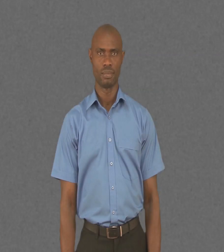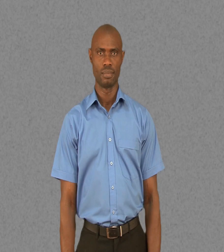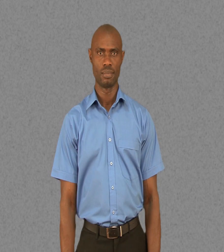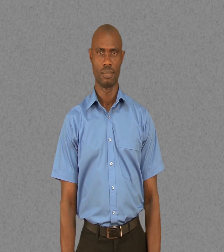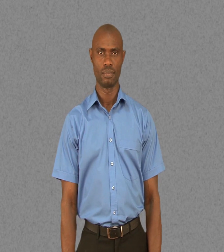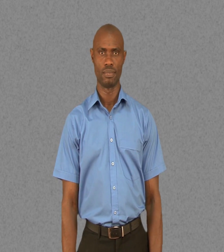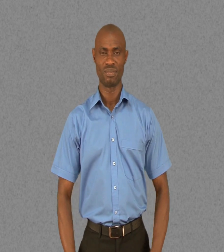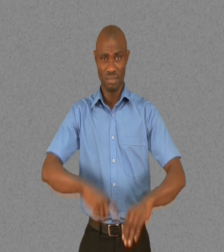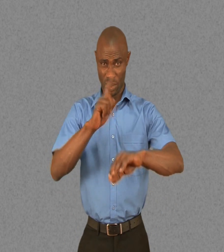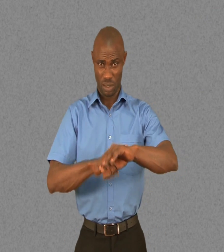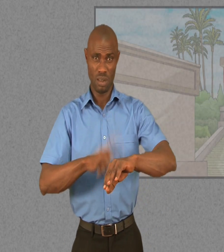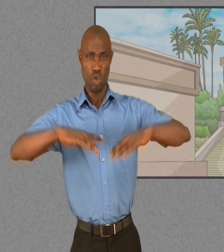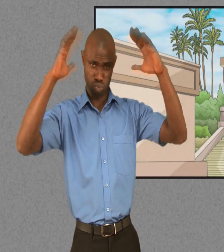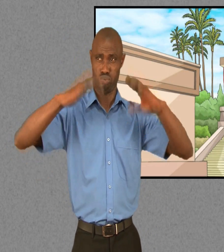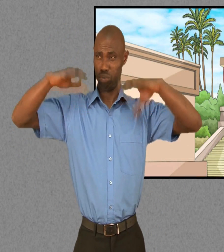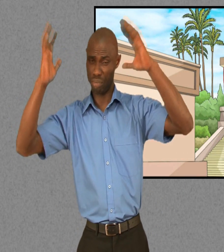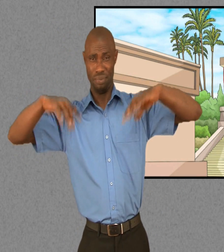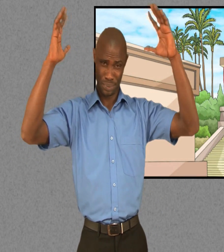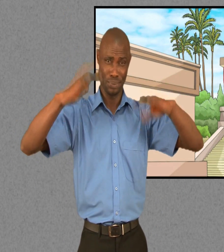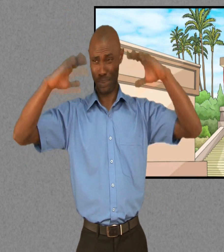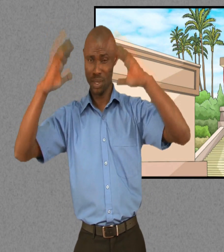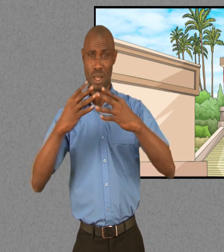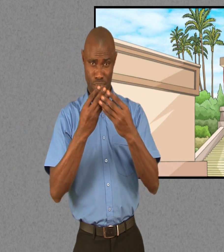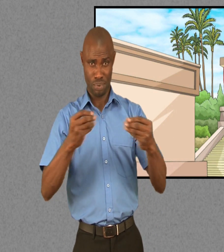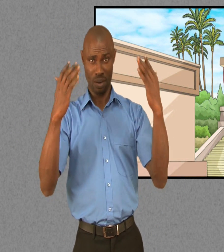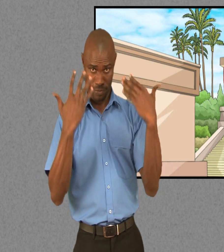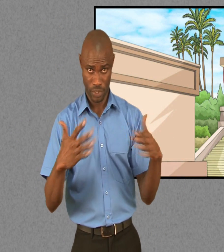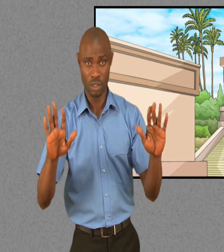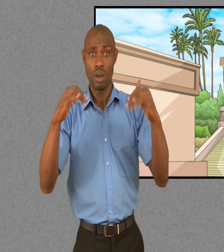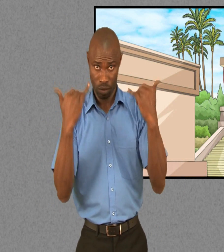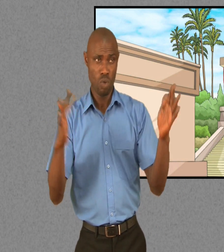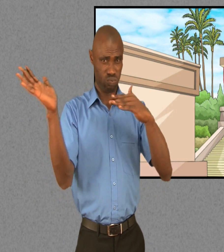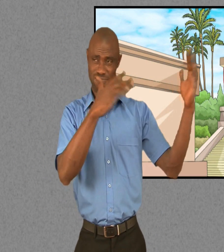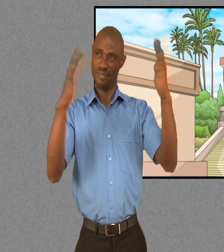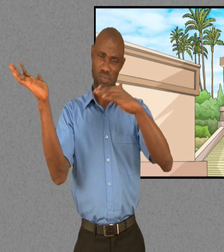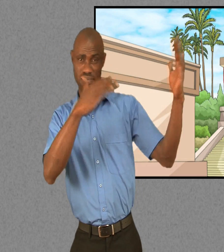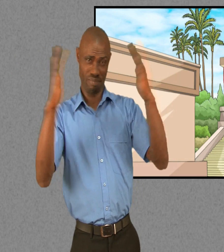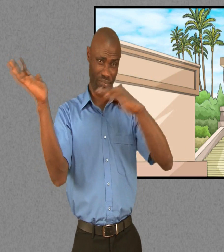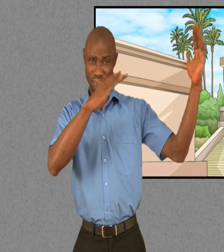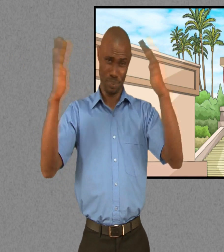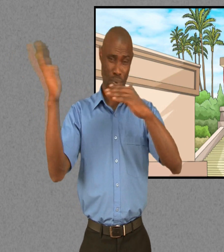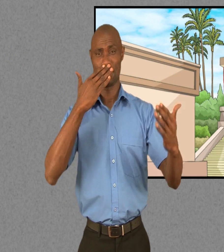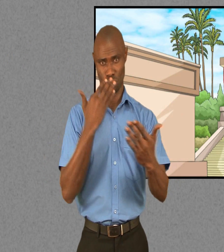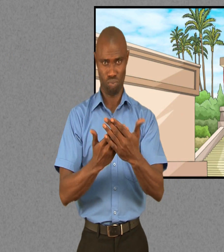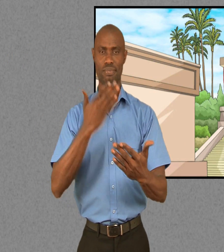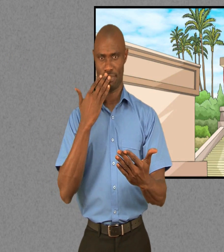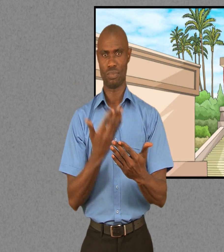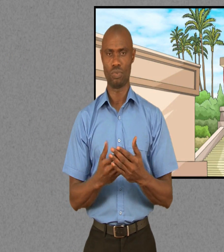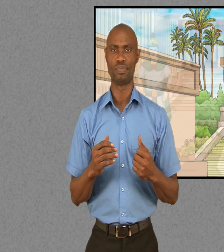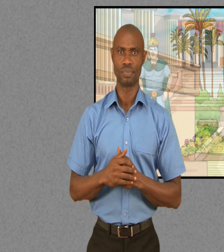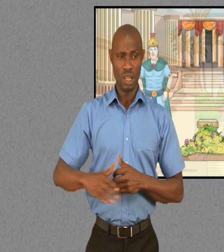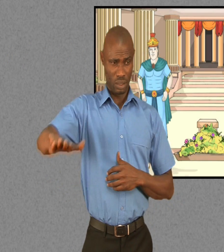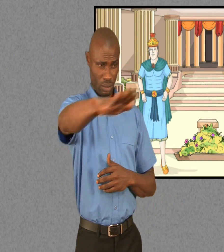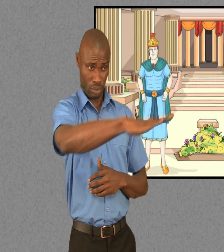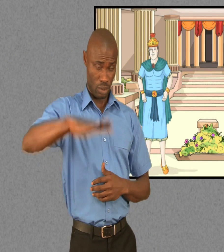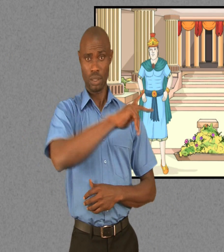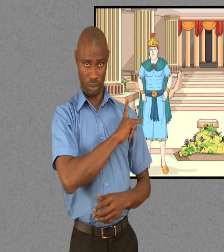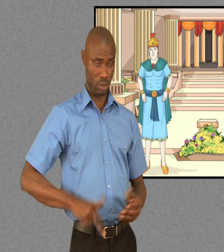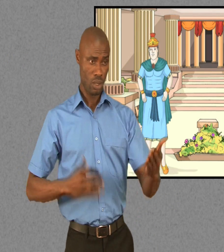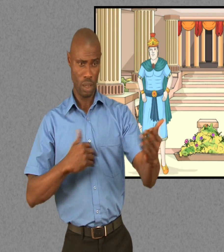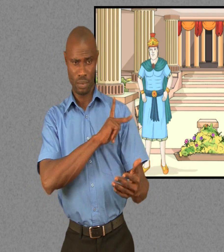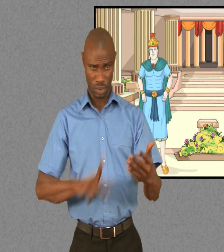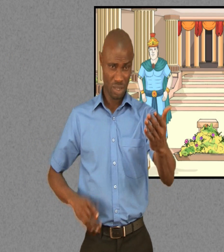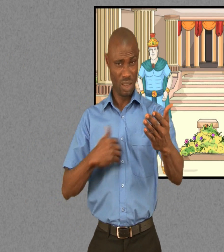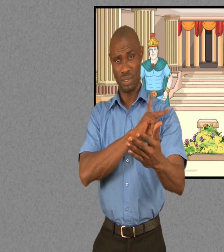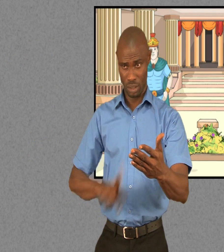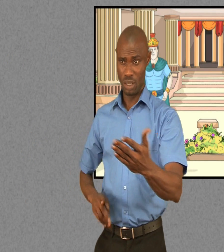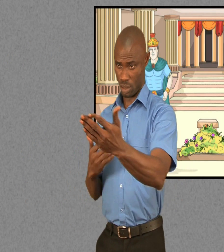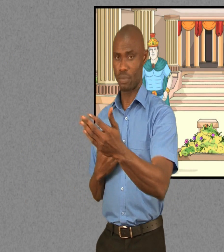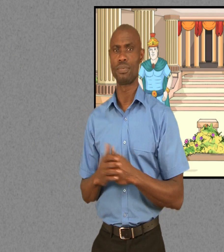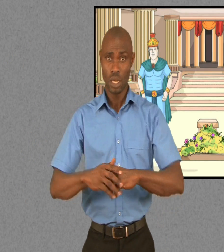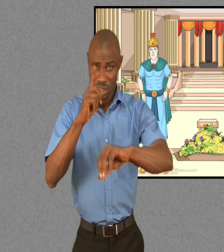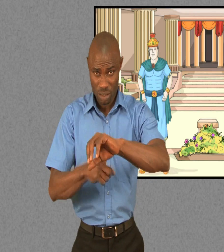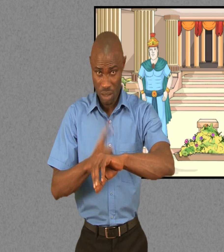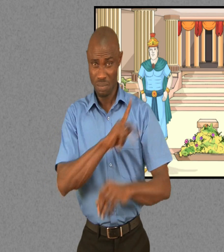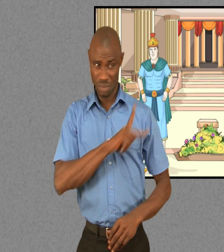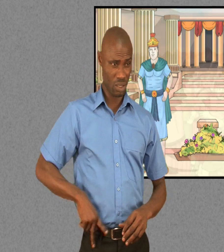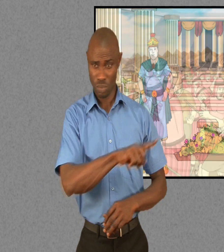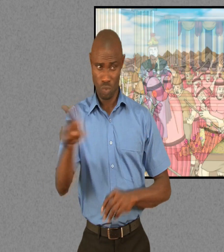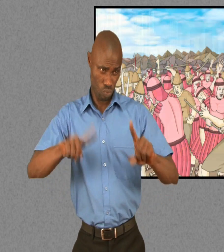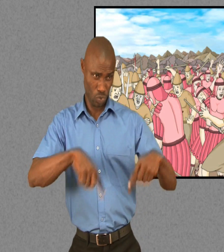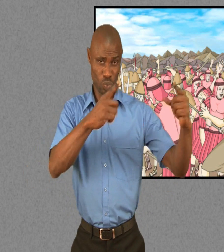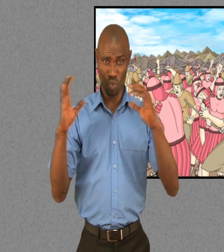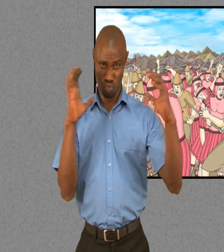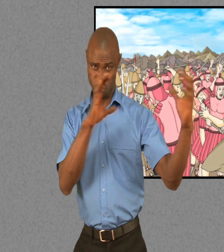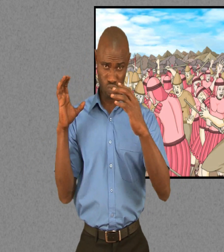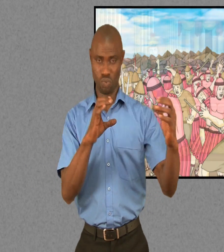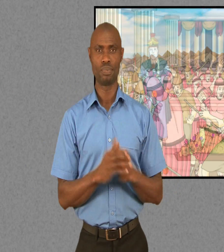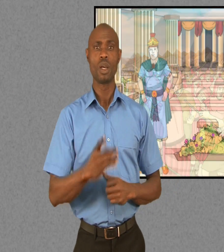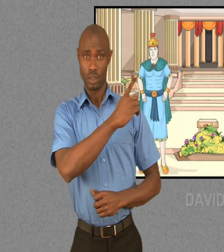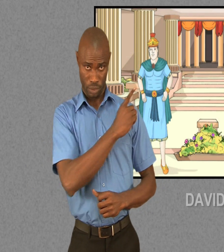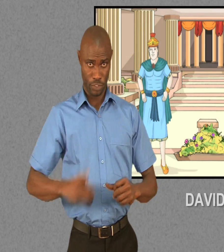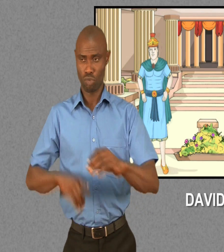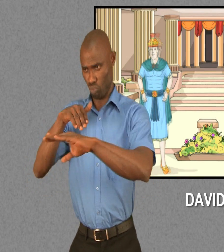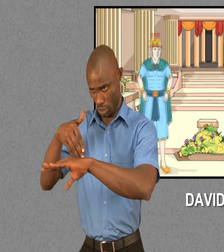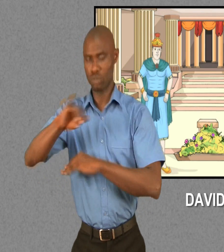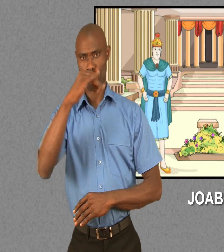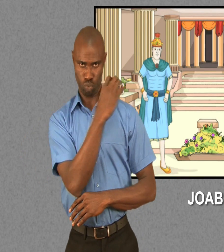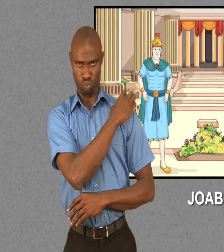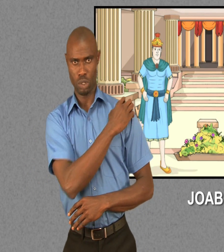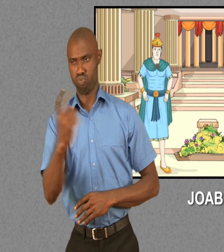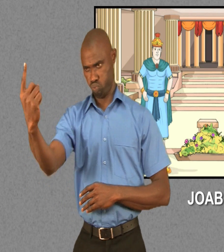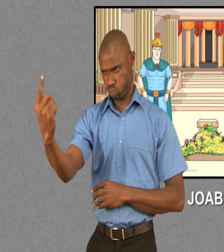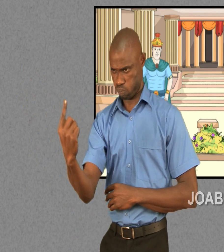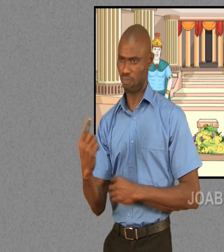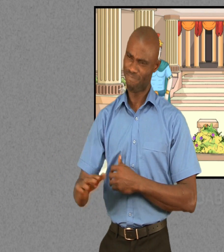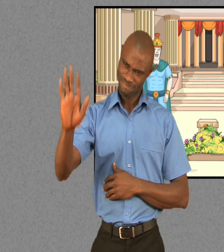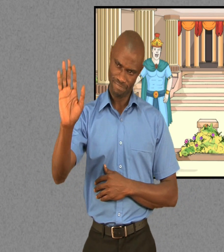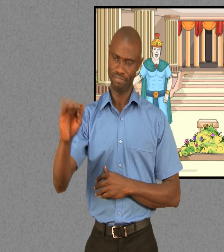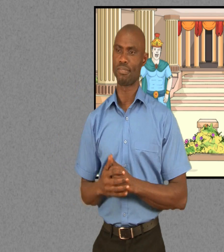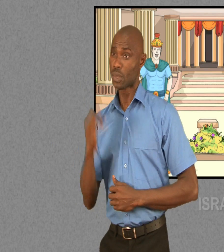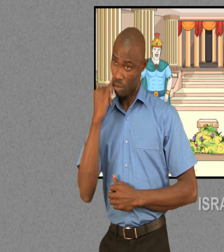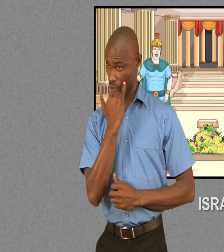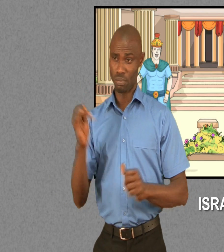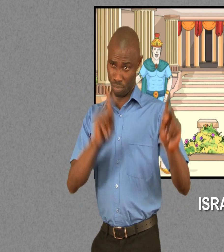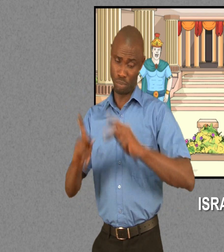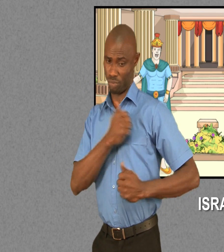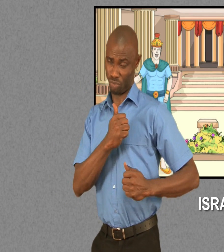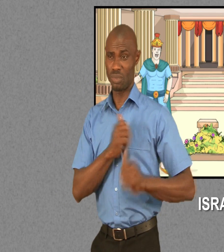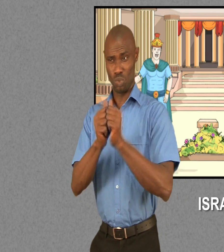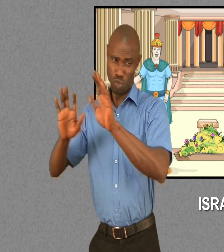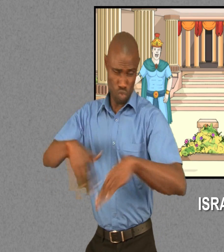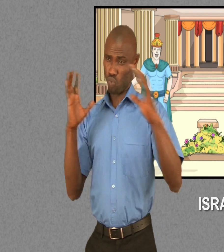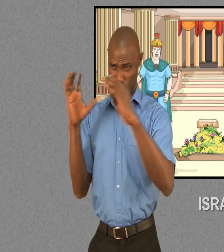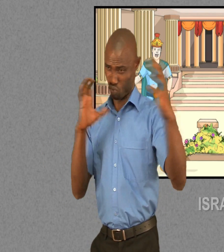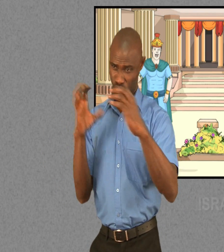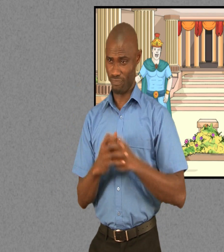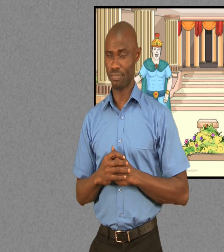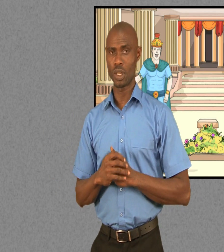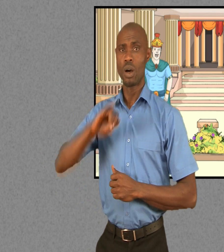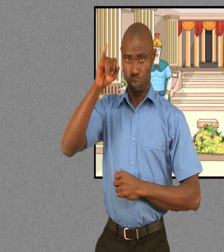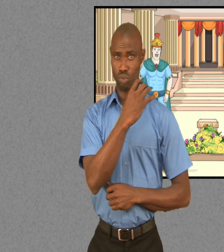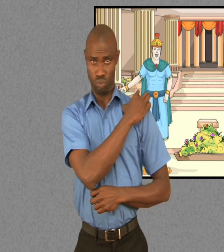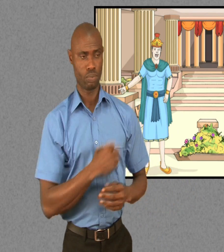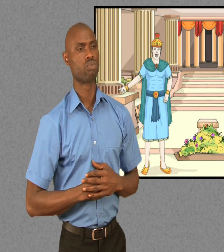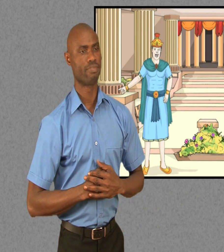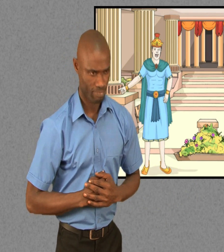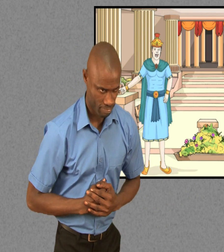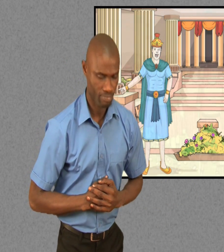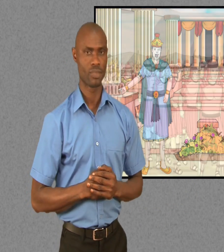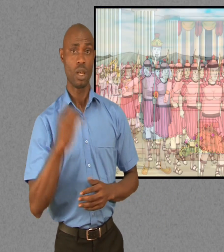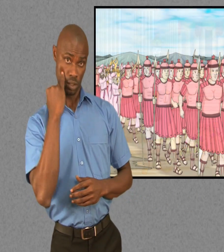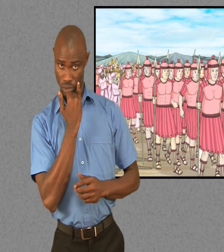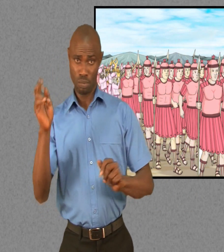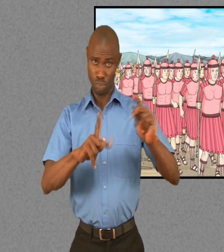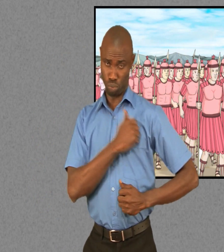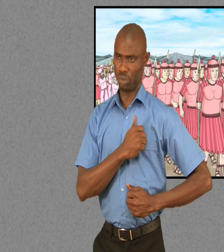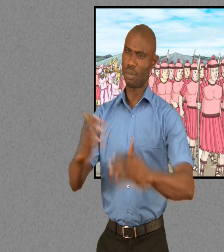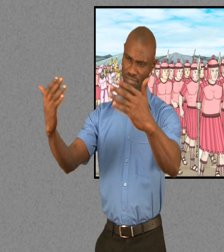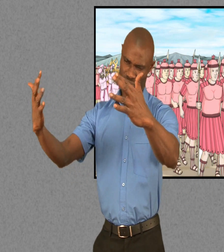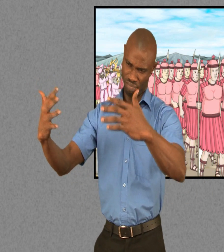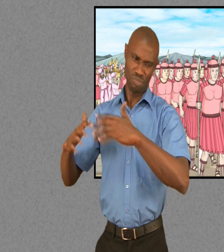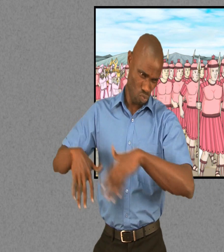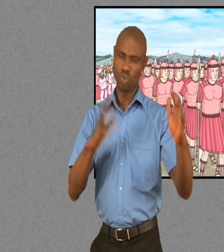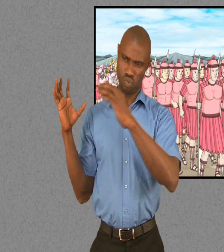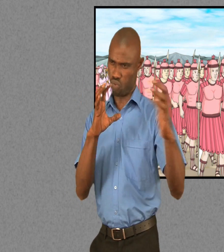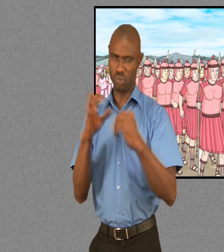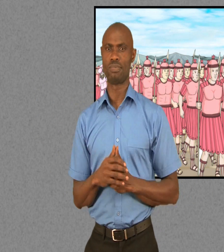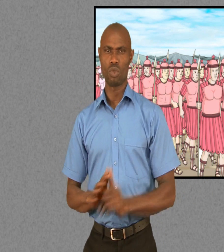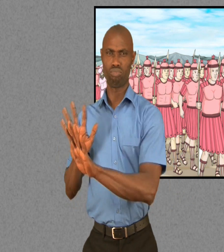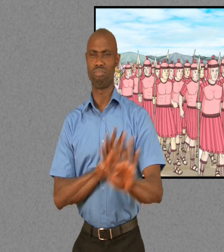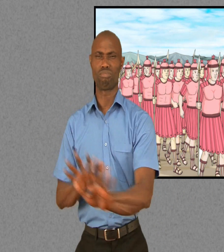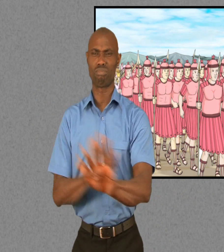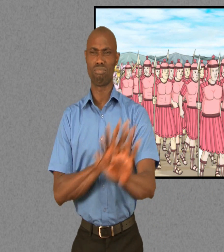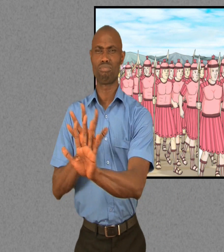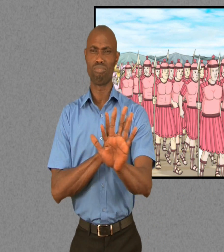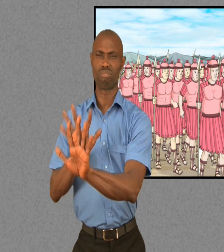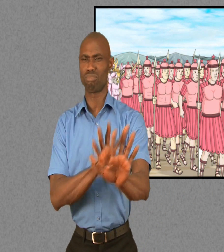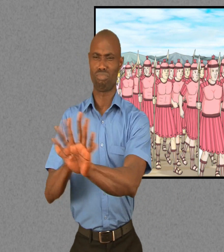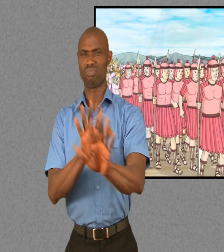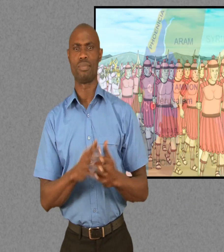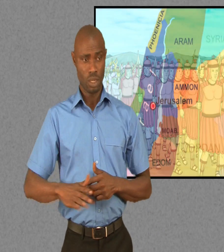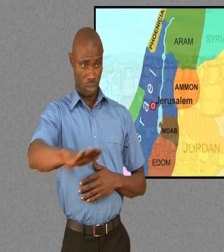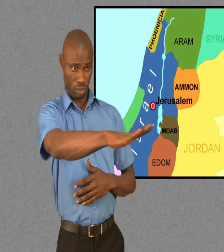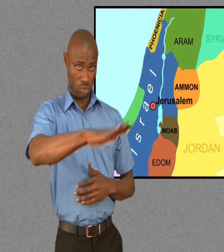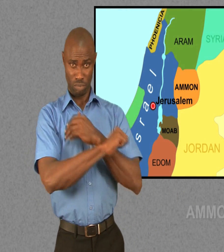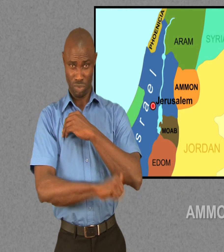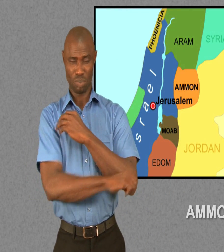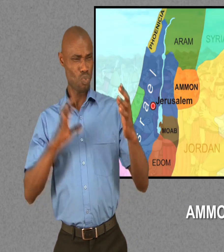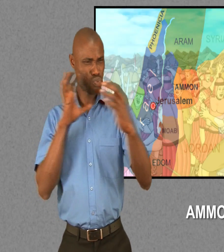In the spring, at the time when kings march out to war, David sent out Joab and his servants with the whole army of Israel.